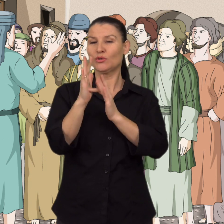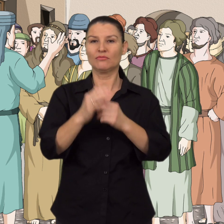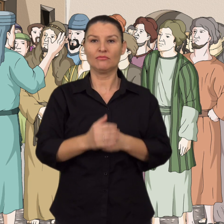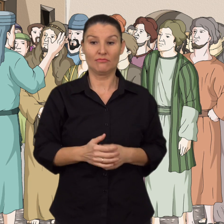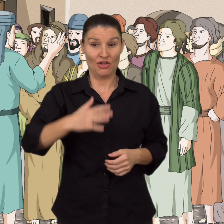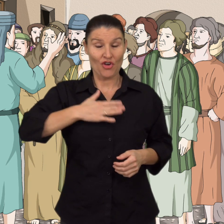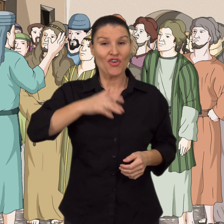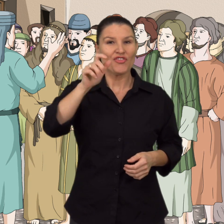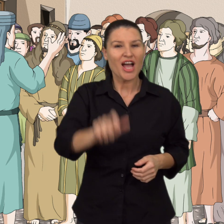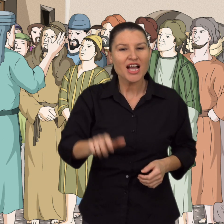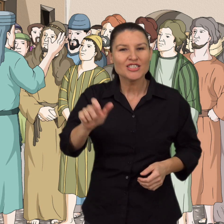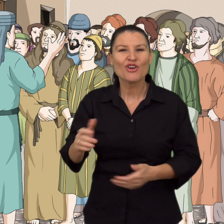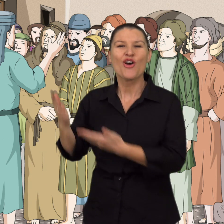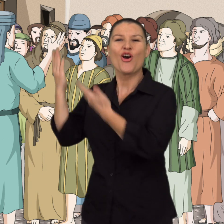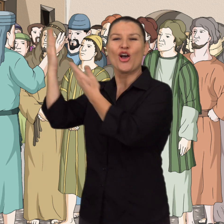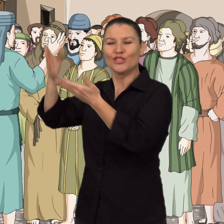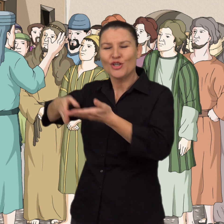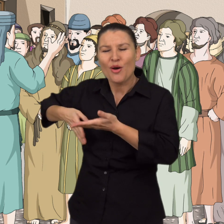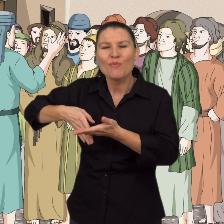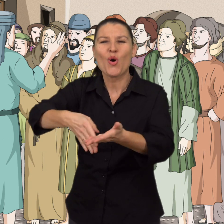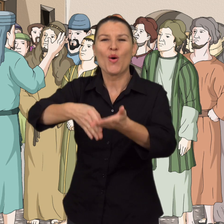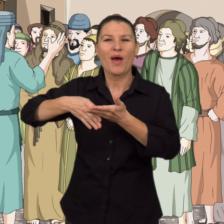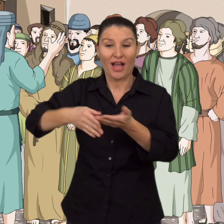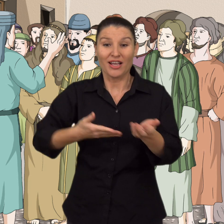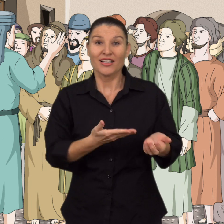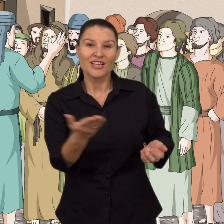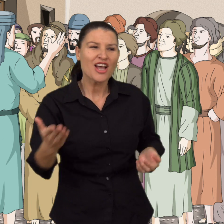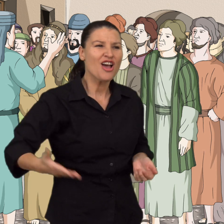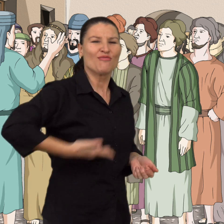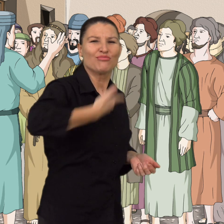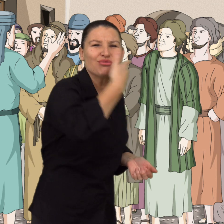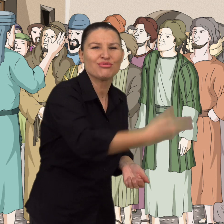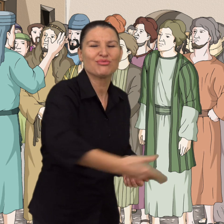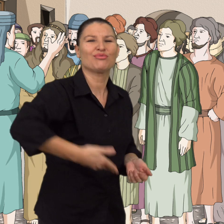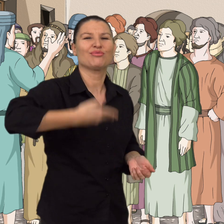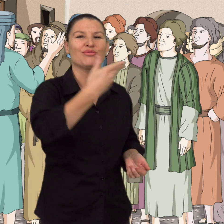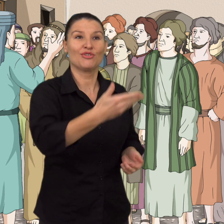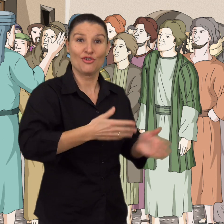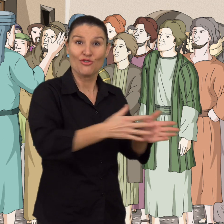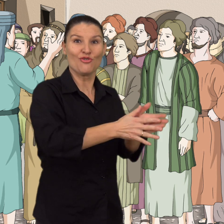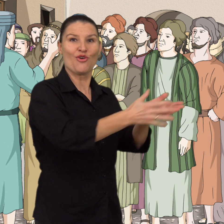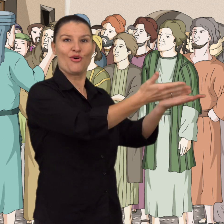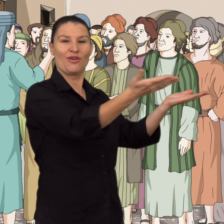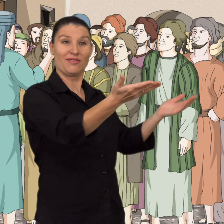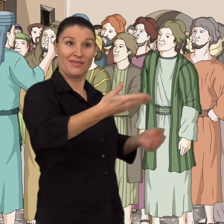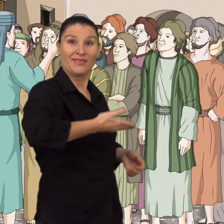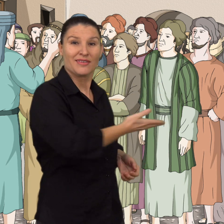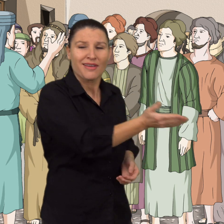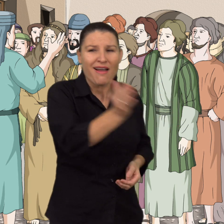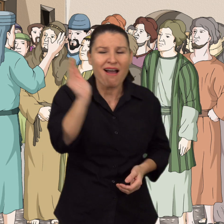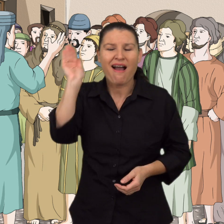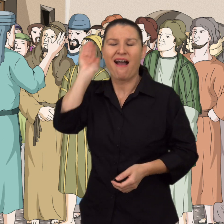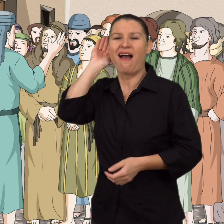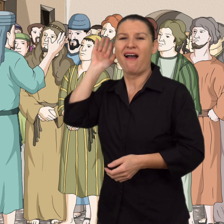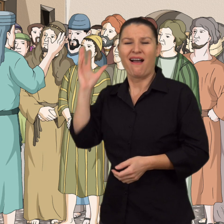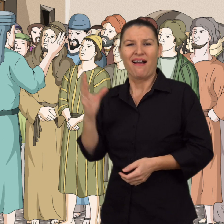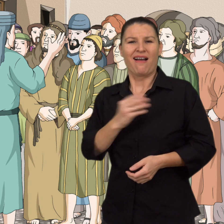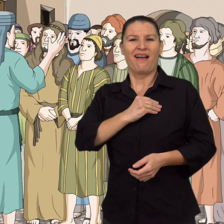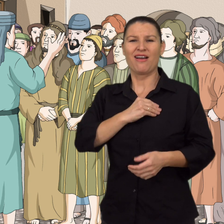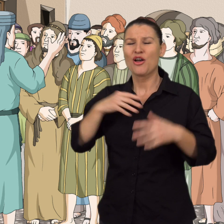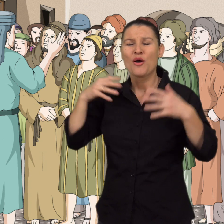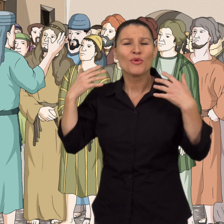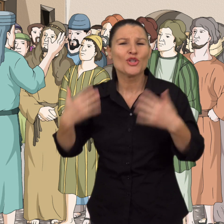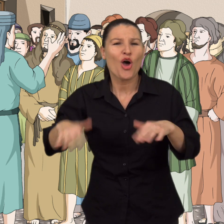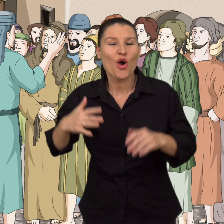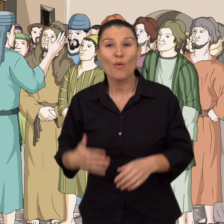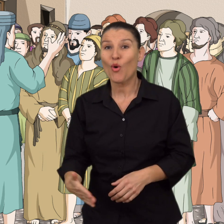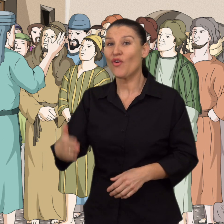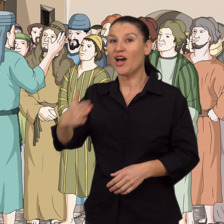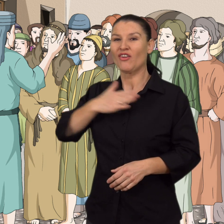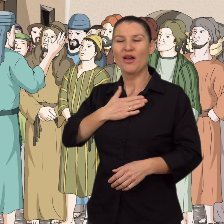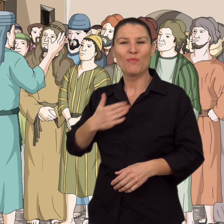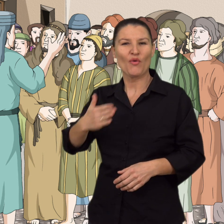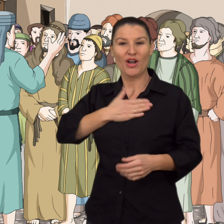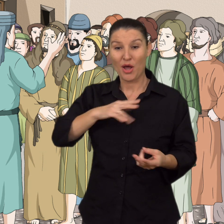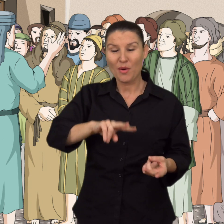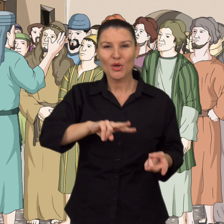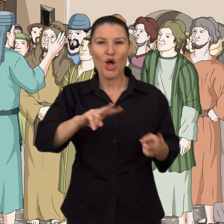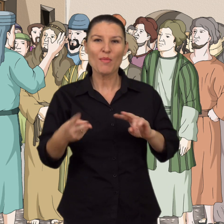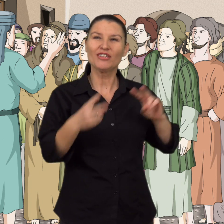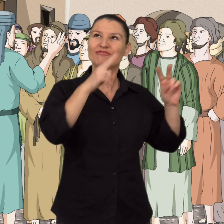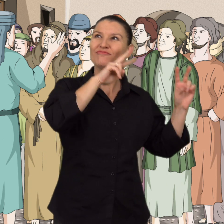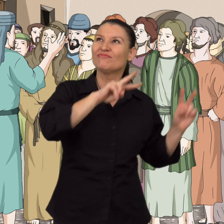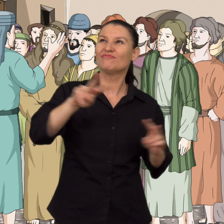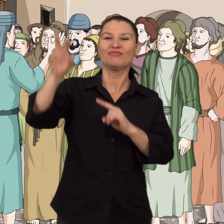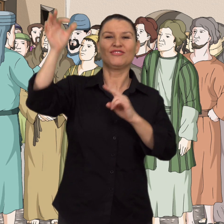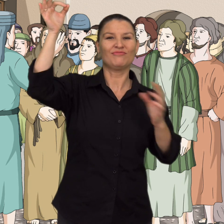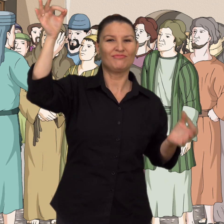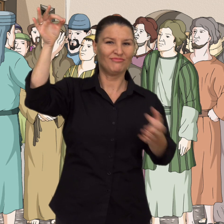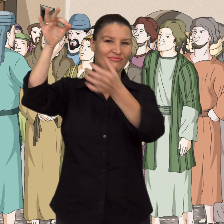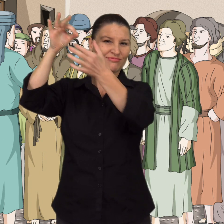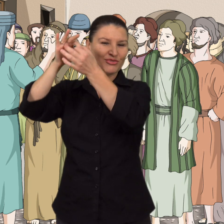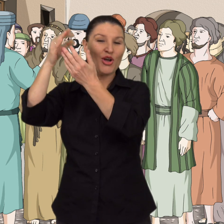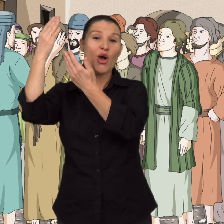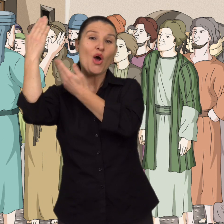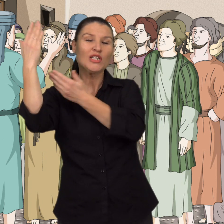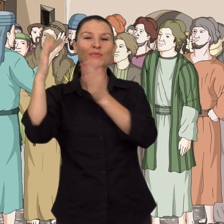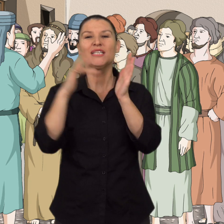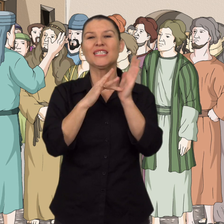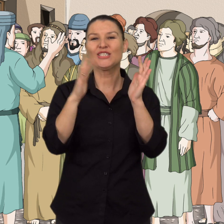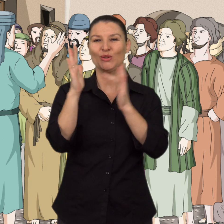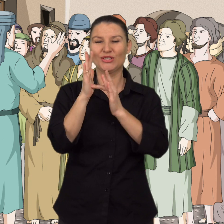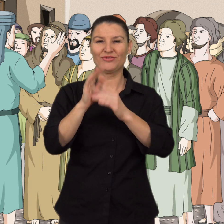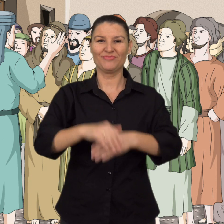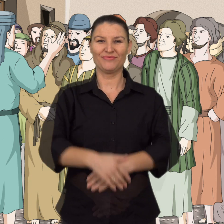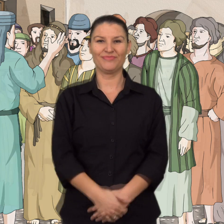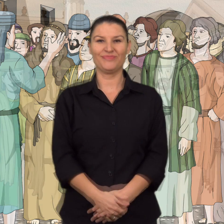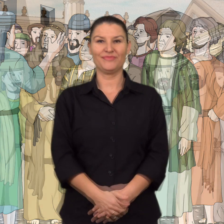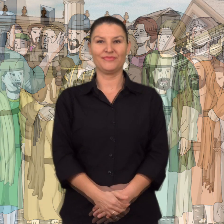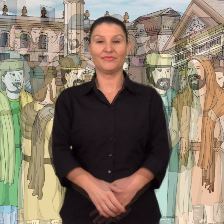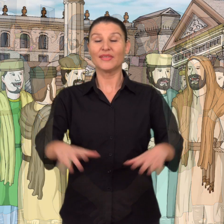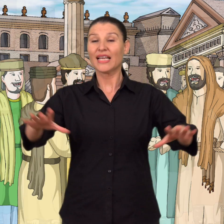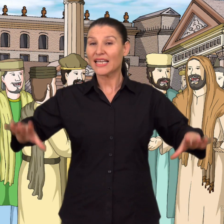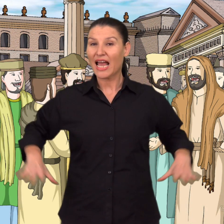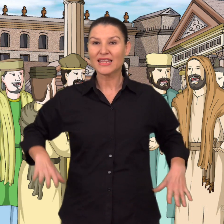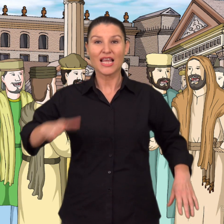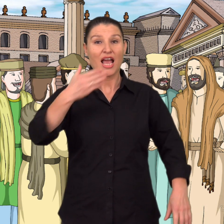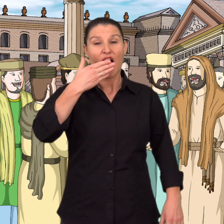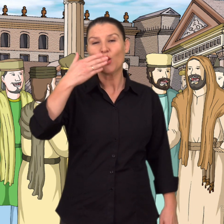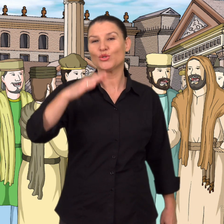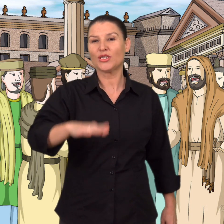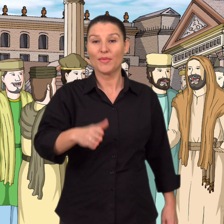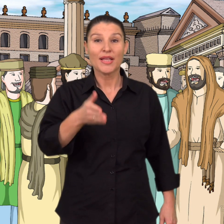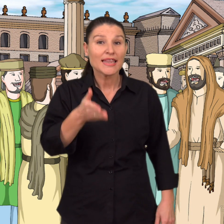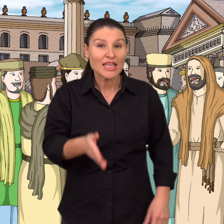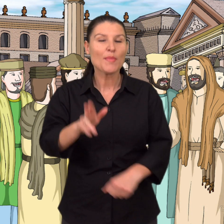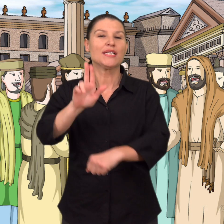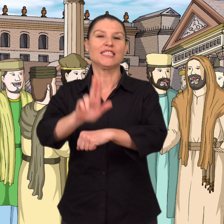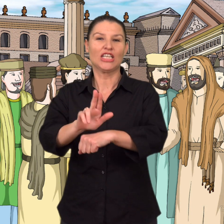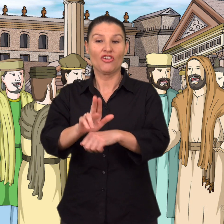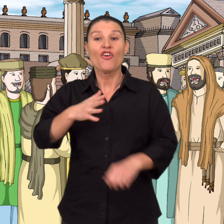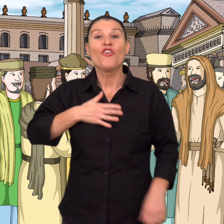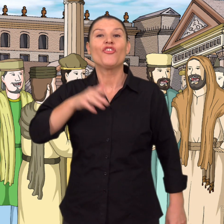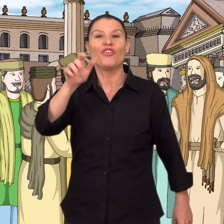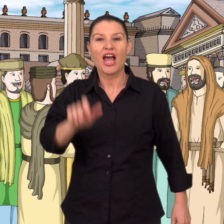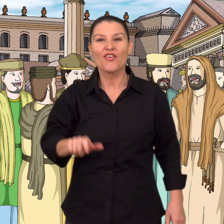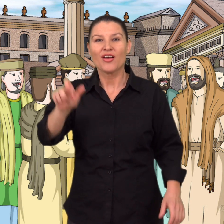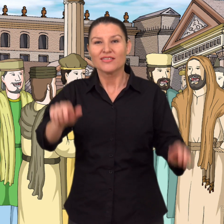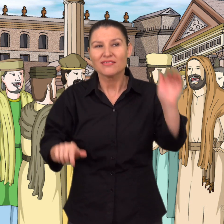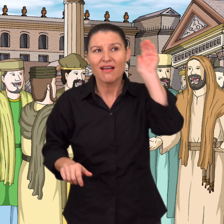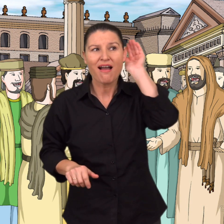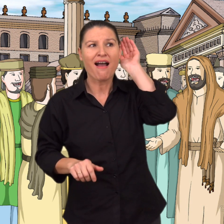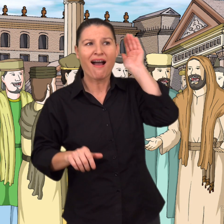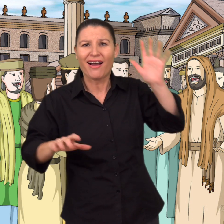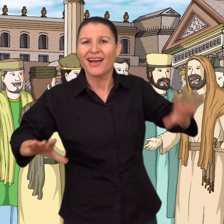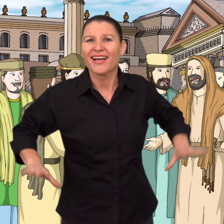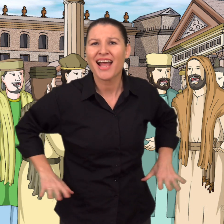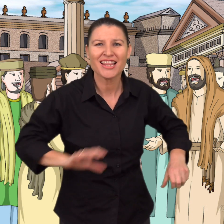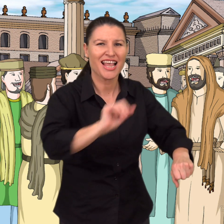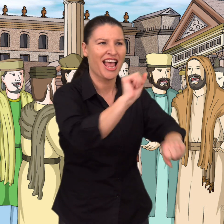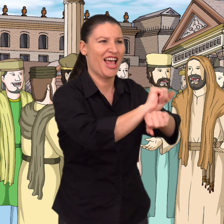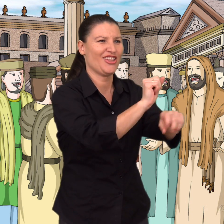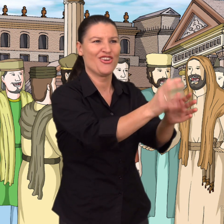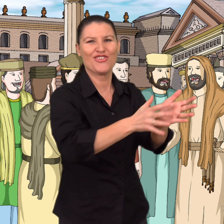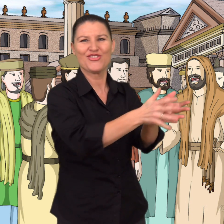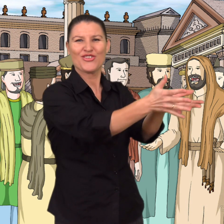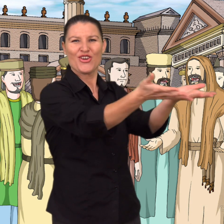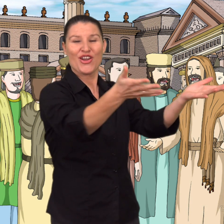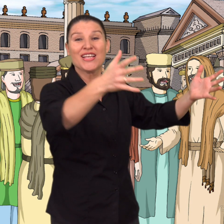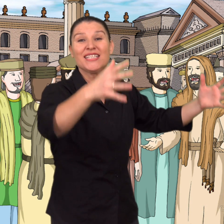The hand of the Lord was with them, and a great number of people believed and turned to the Lord.